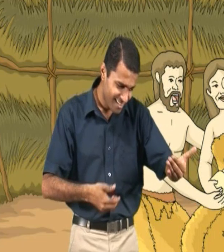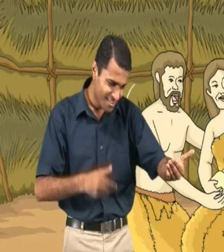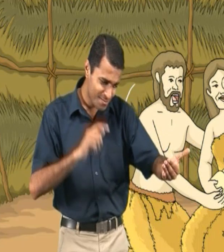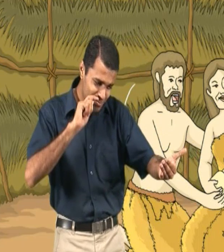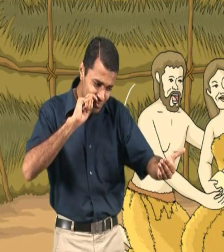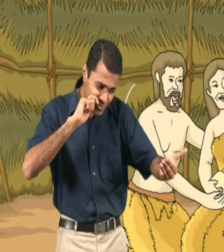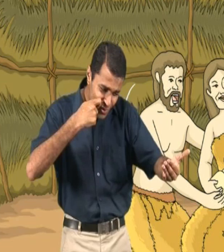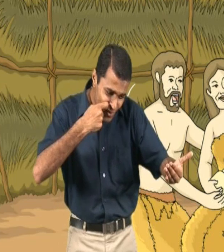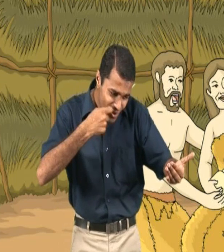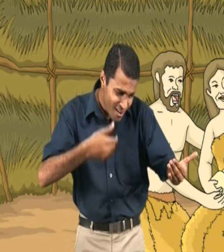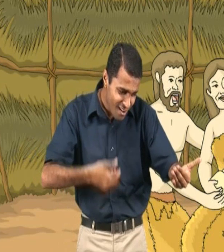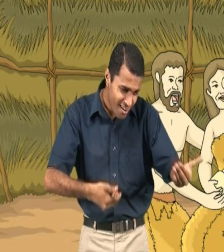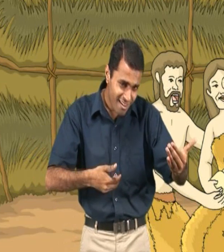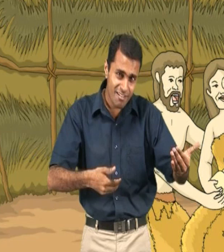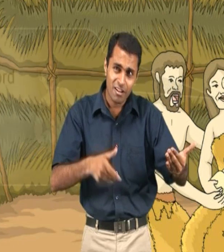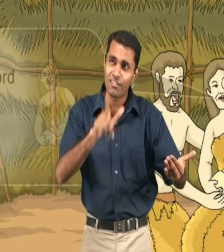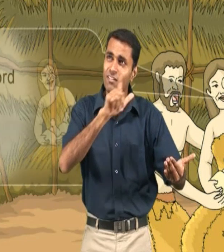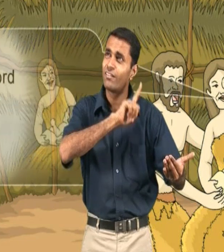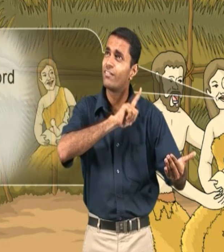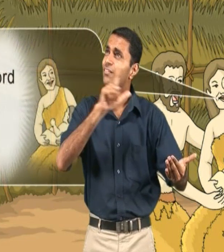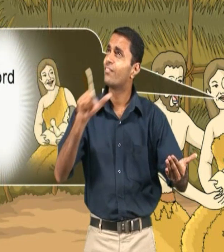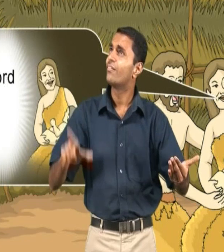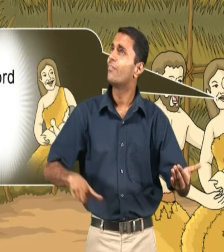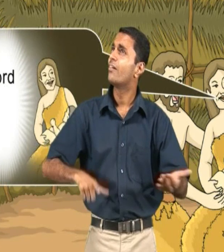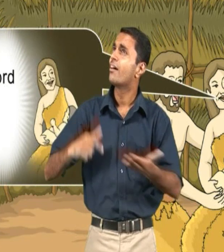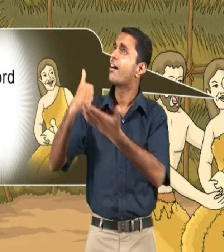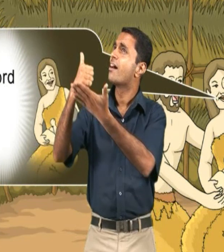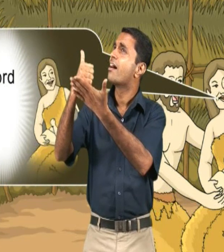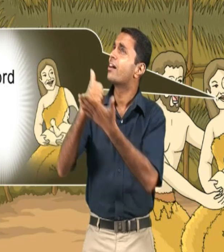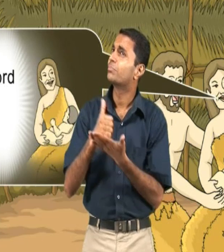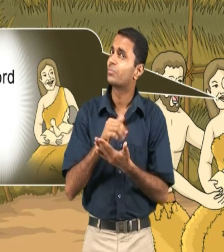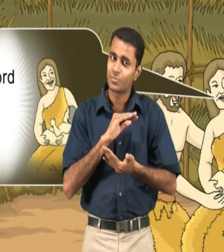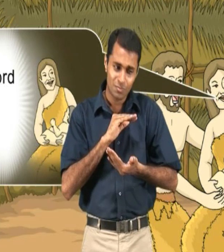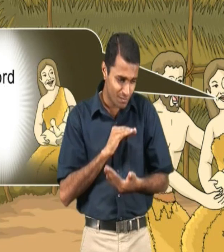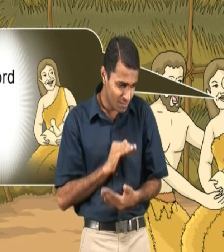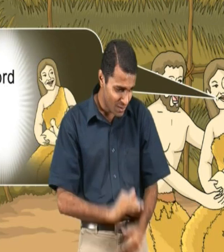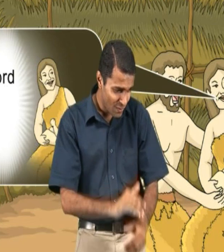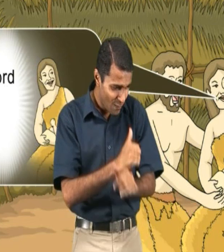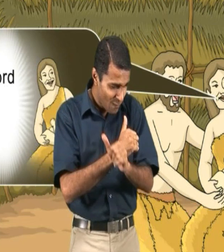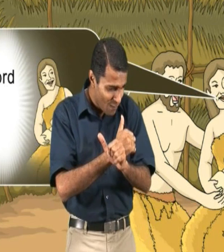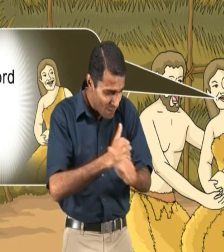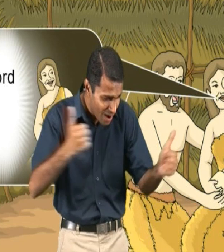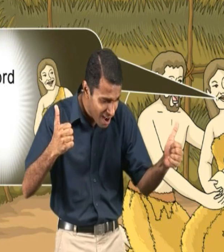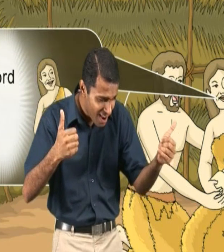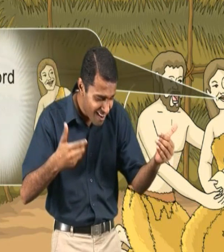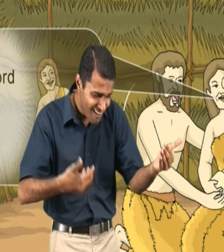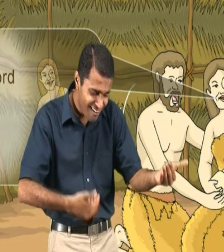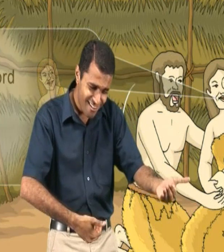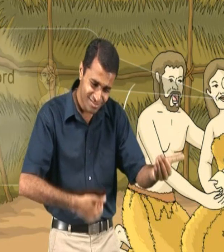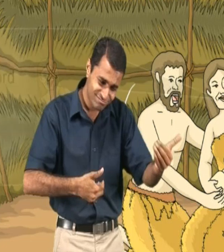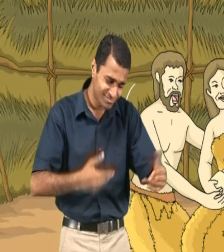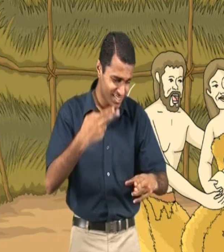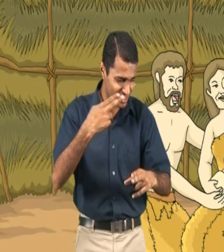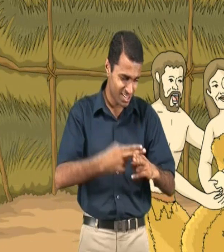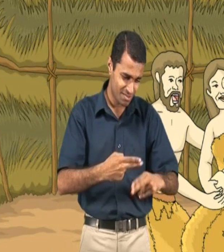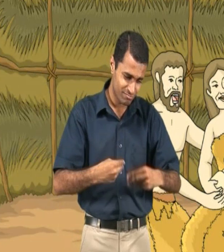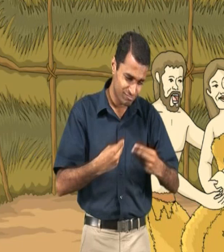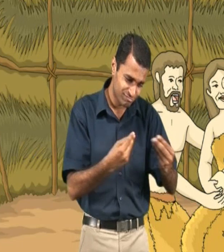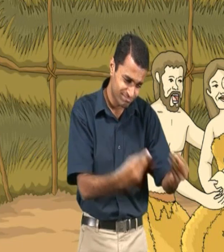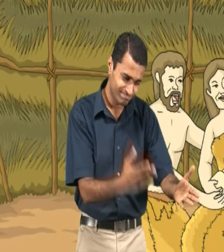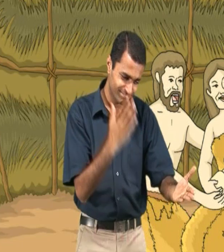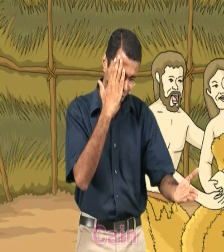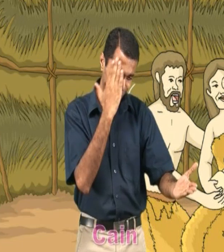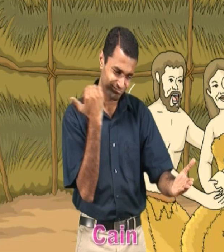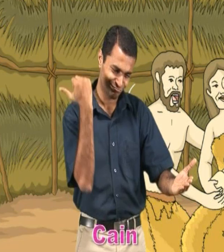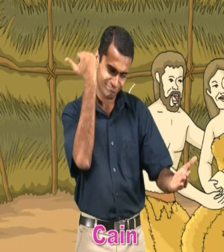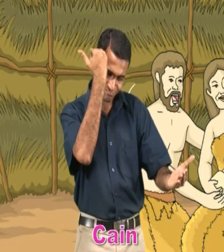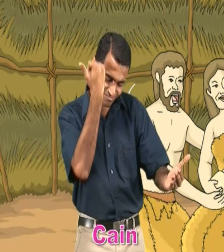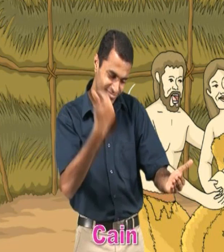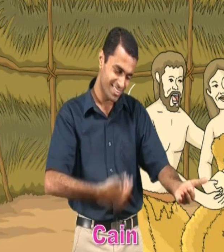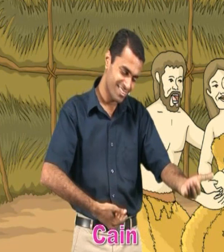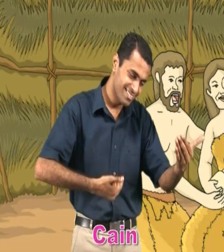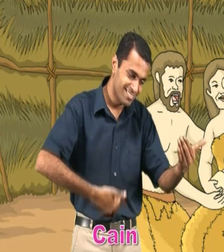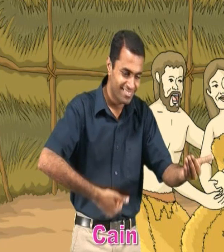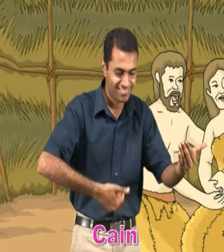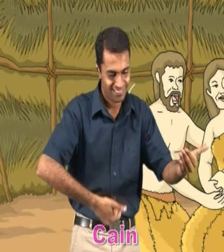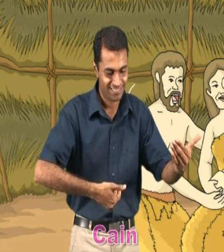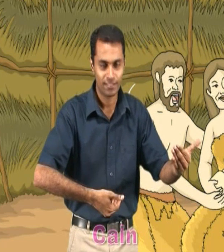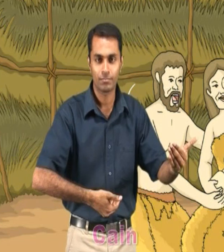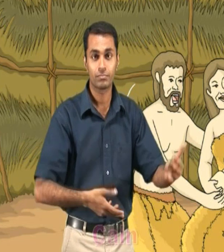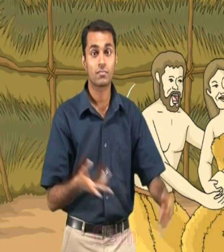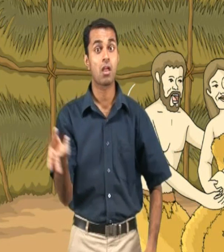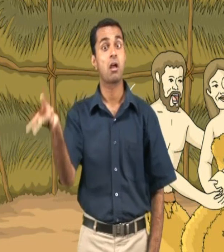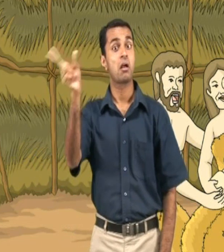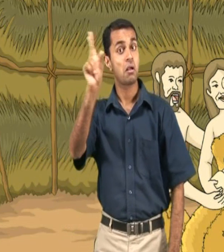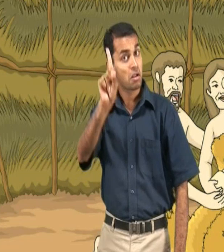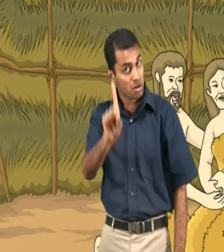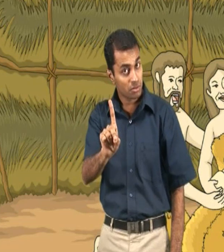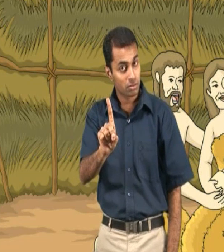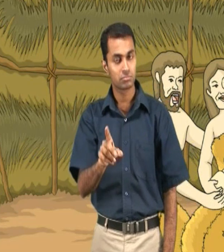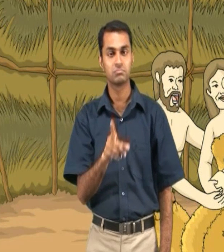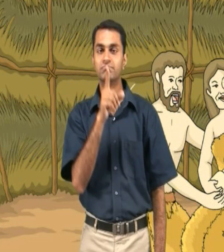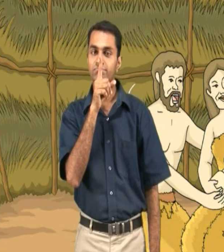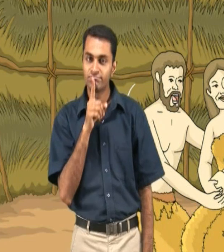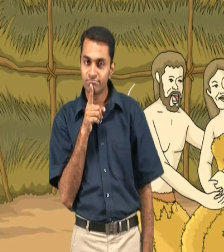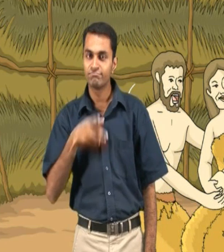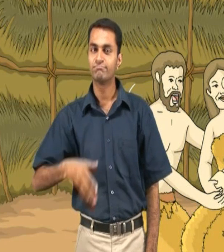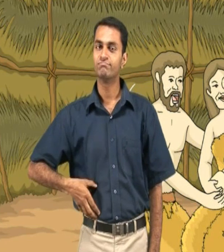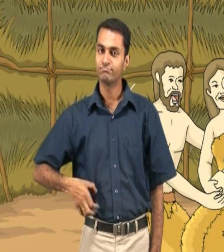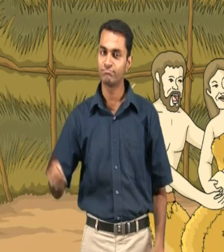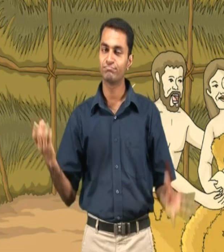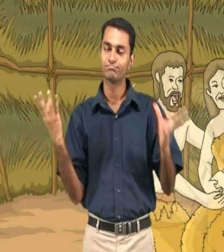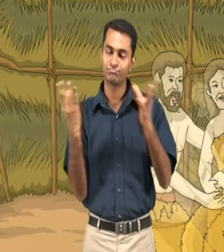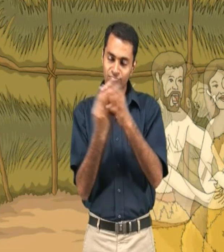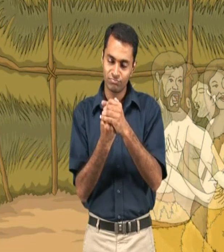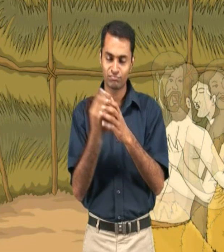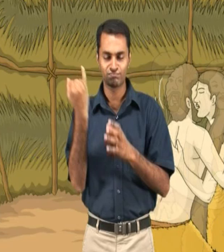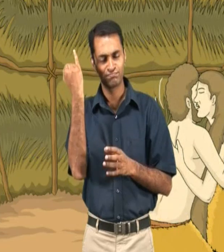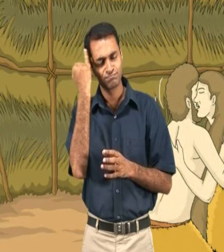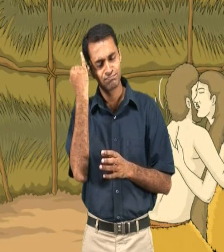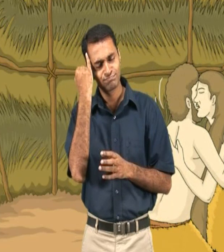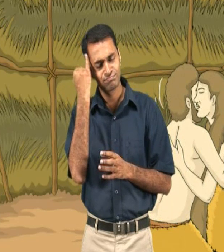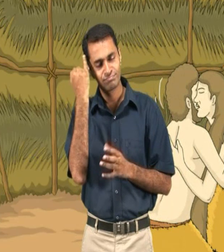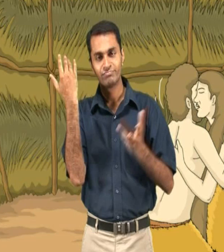“With the help of the LORD I have brought forth a man,” she said.